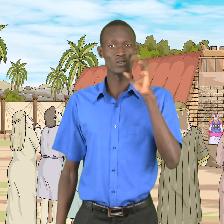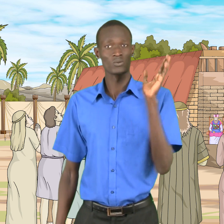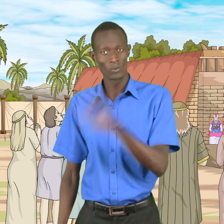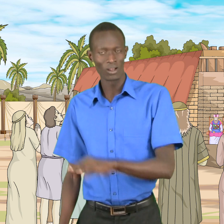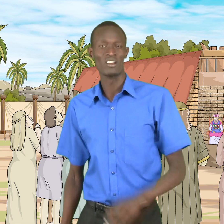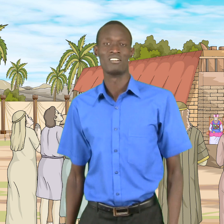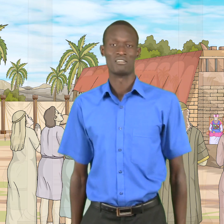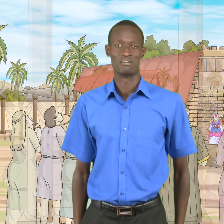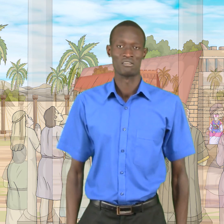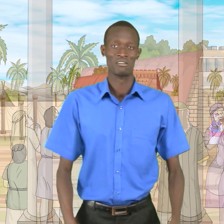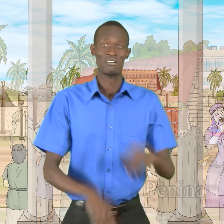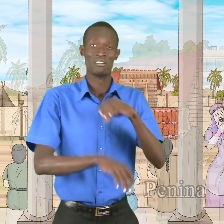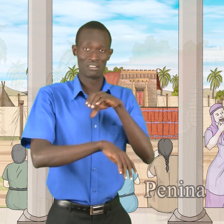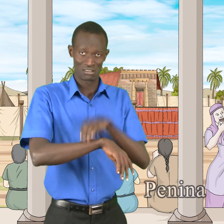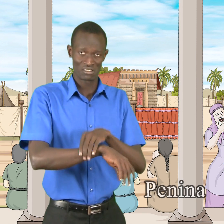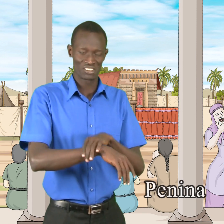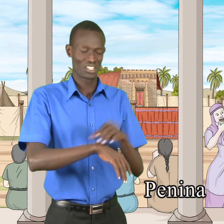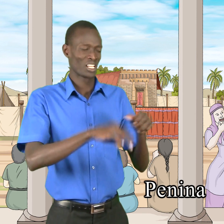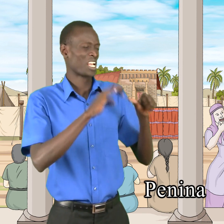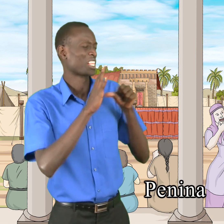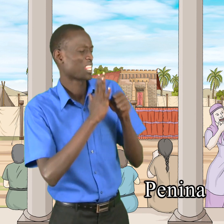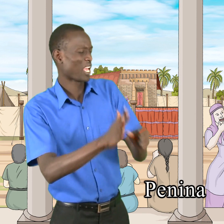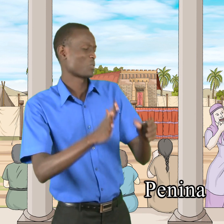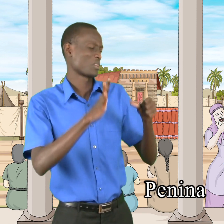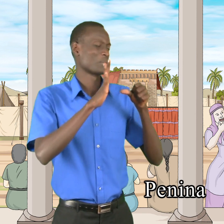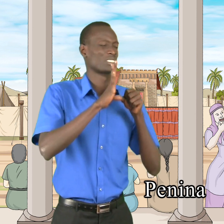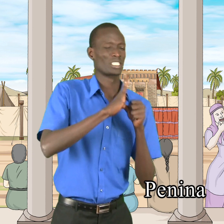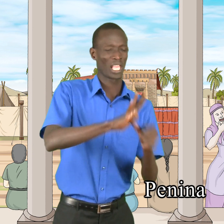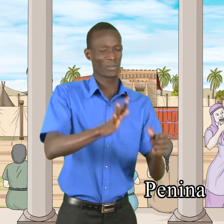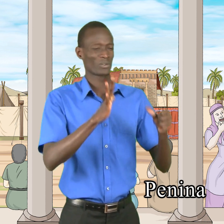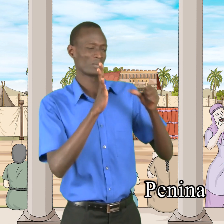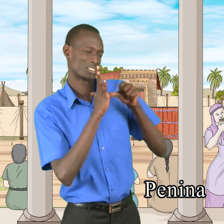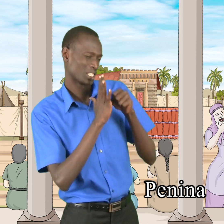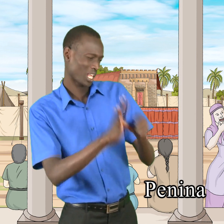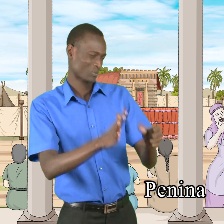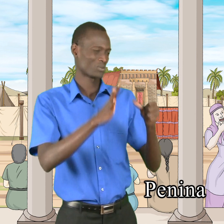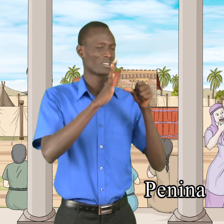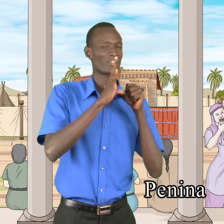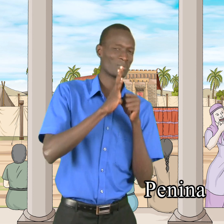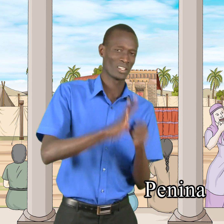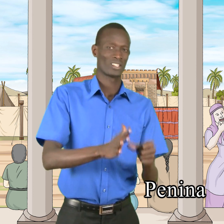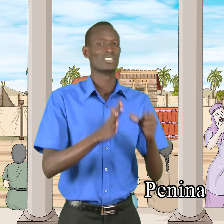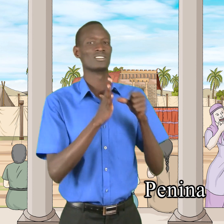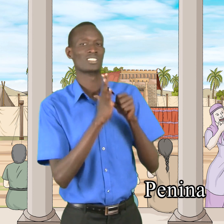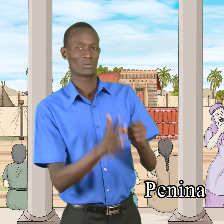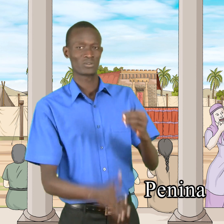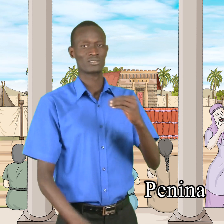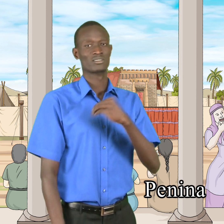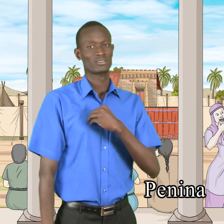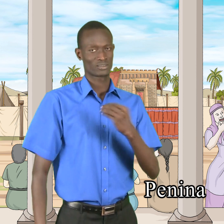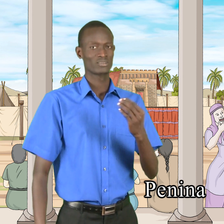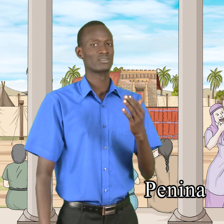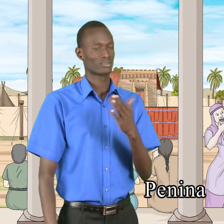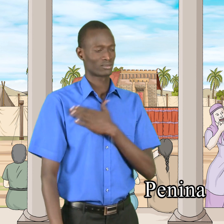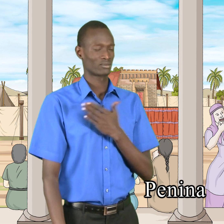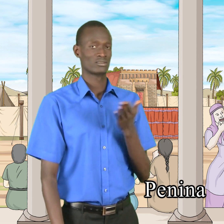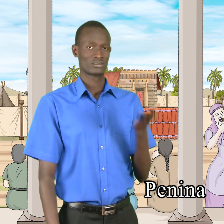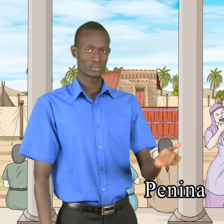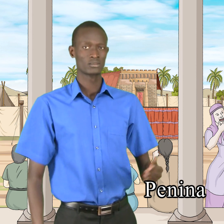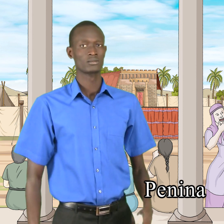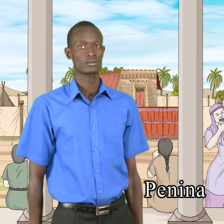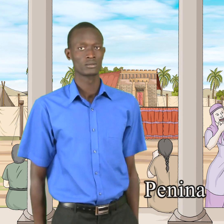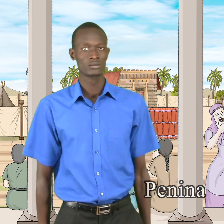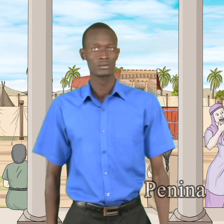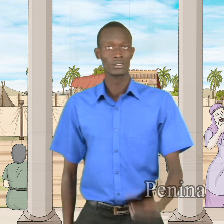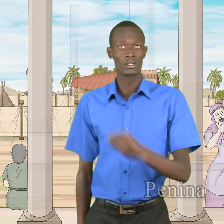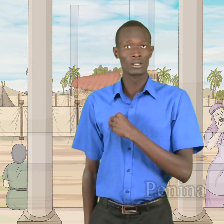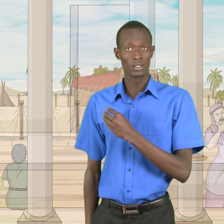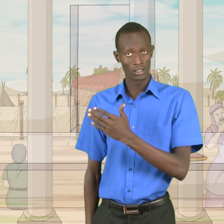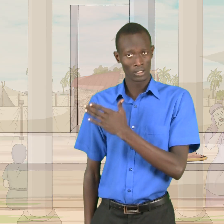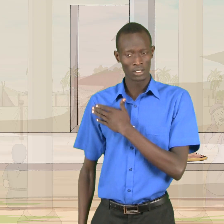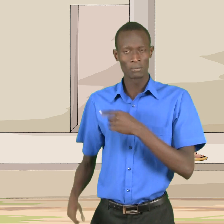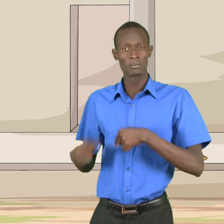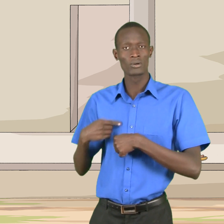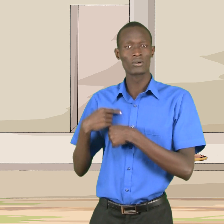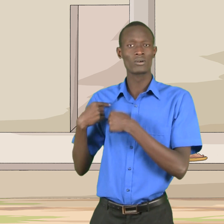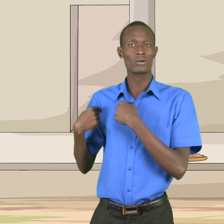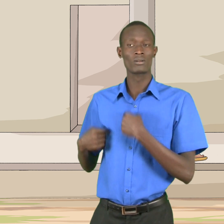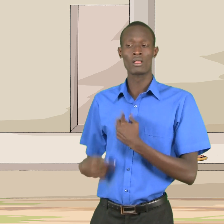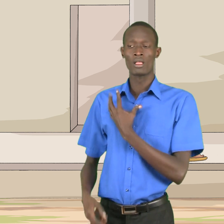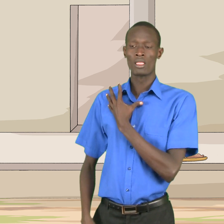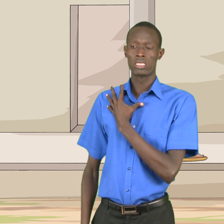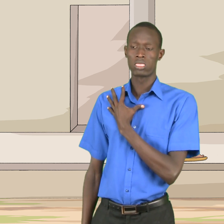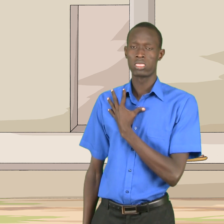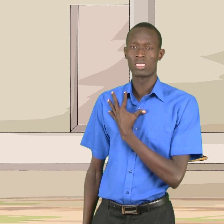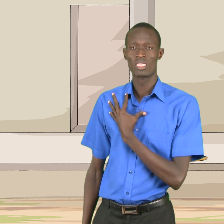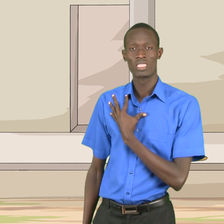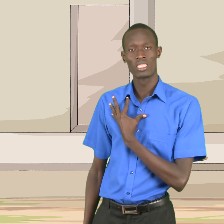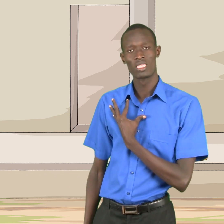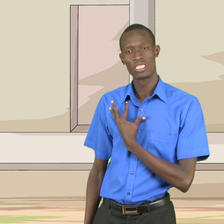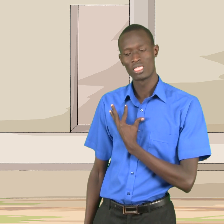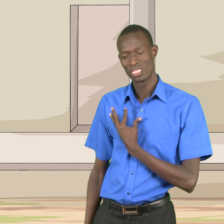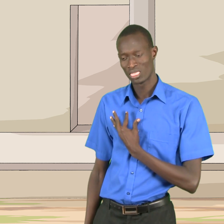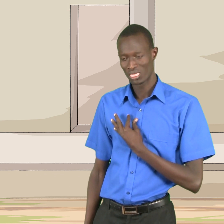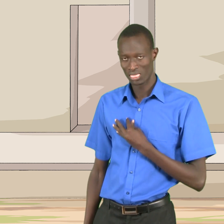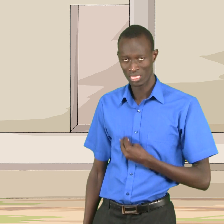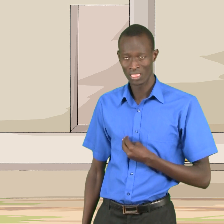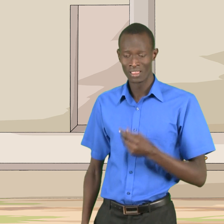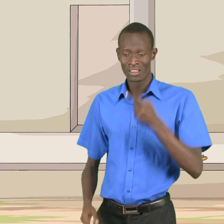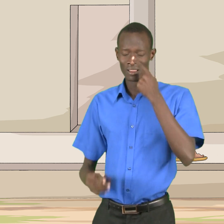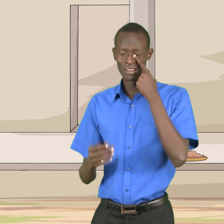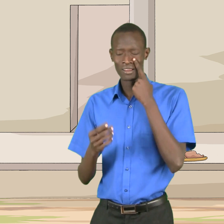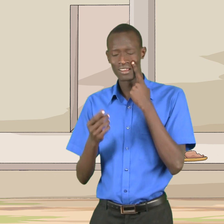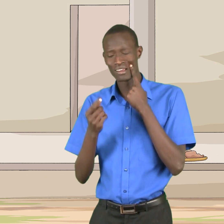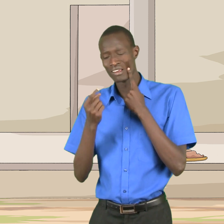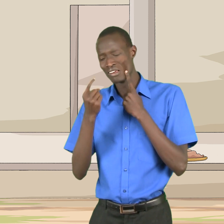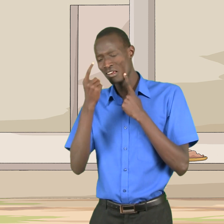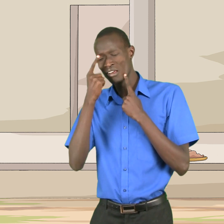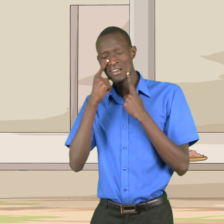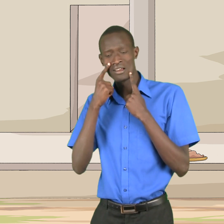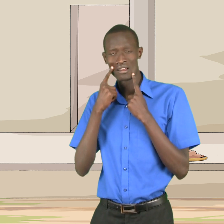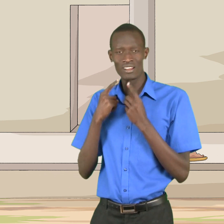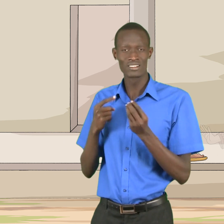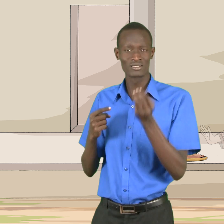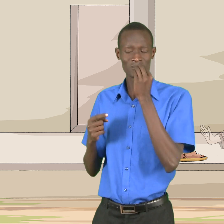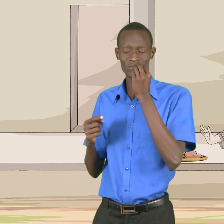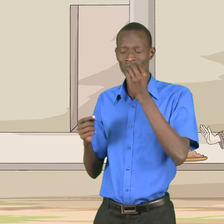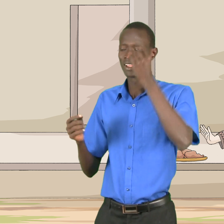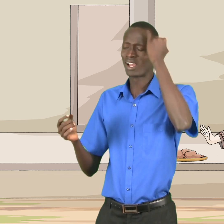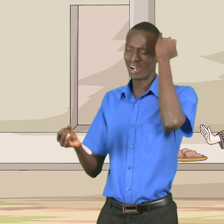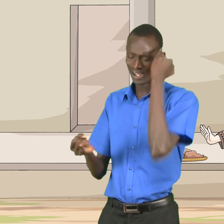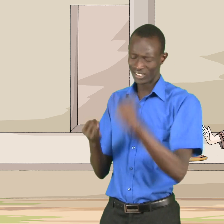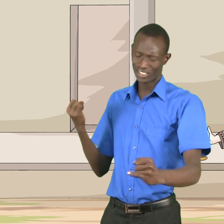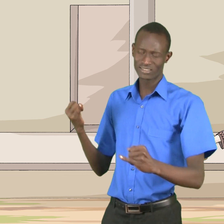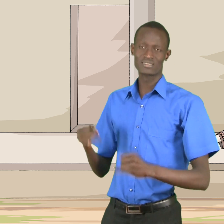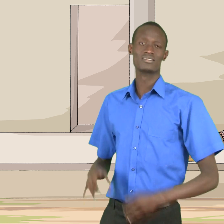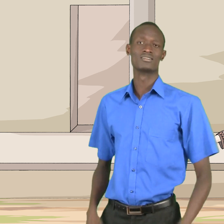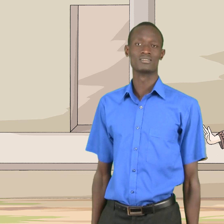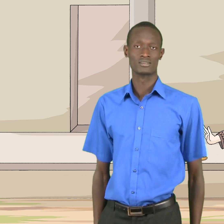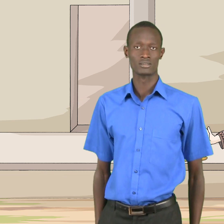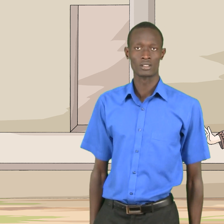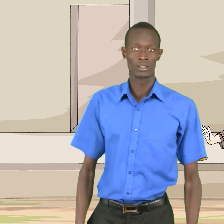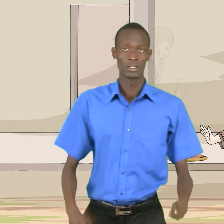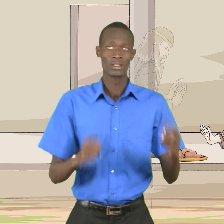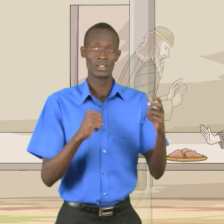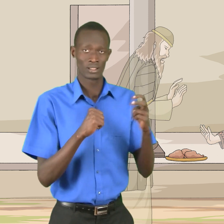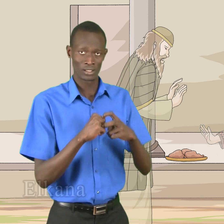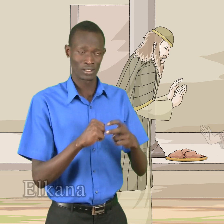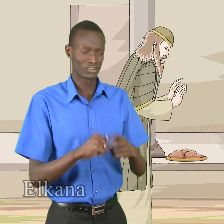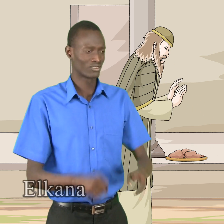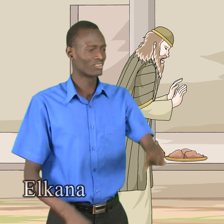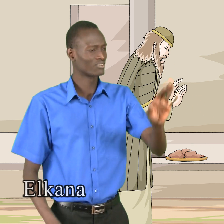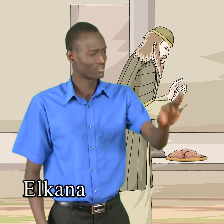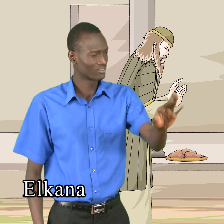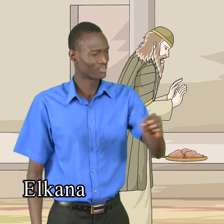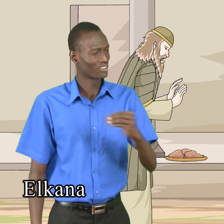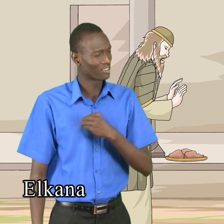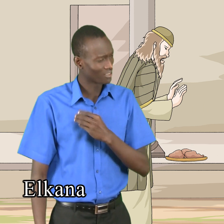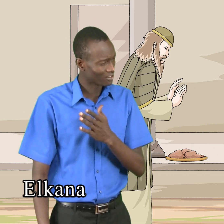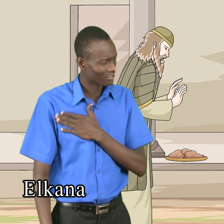Whenever Hannah went up to the house of the LORD, her rival taunted her until she wept and would not eat.